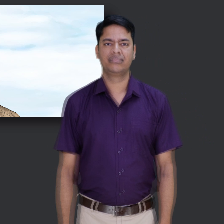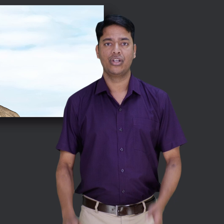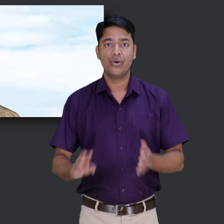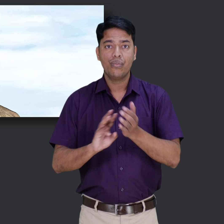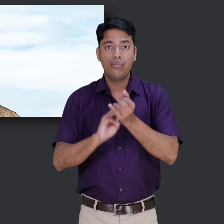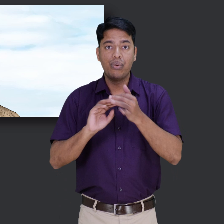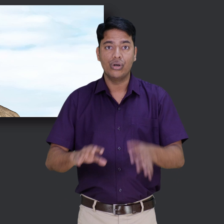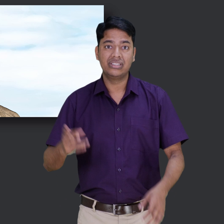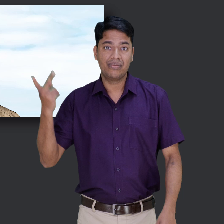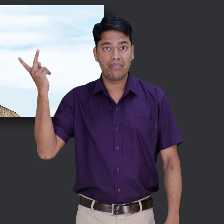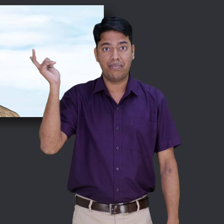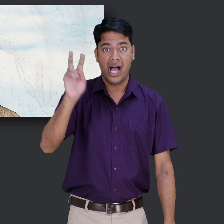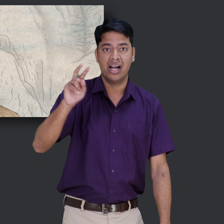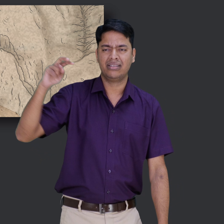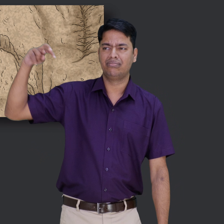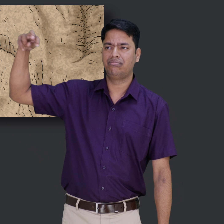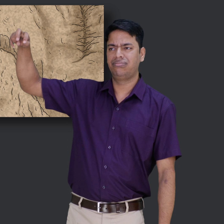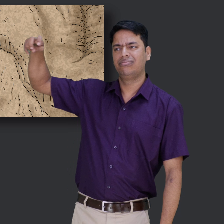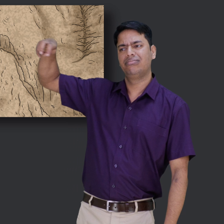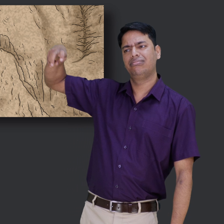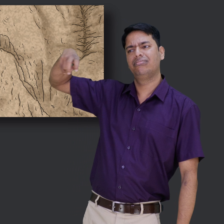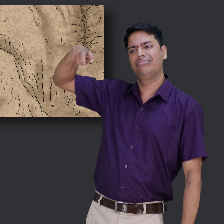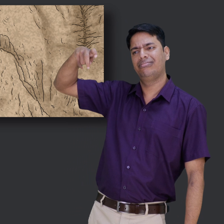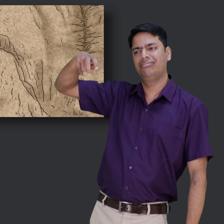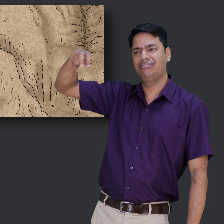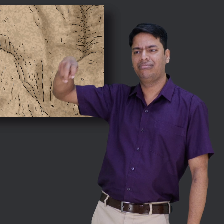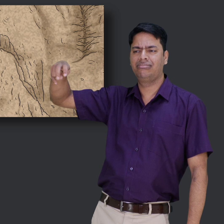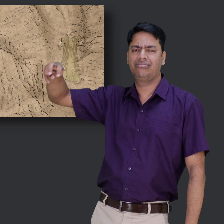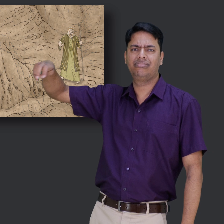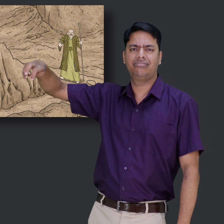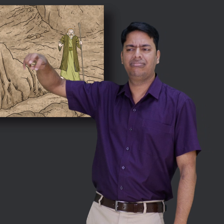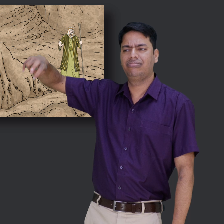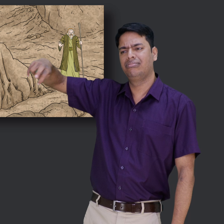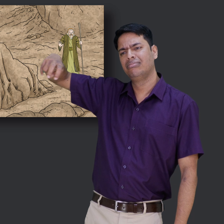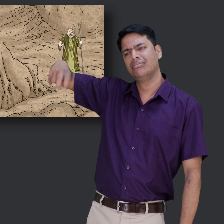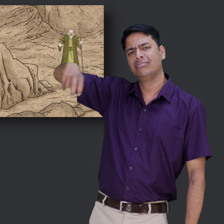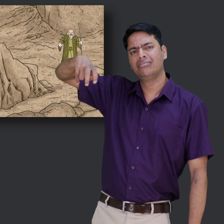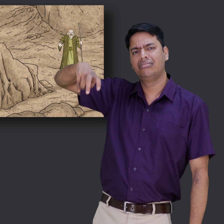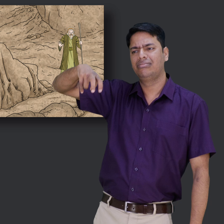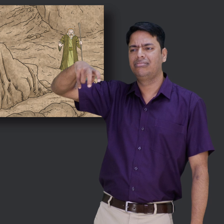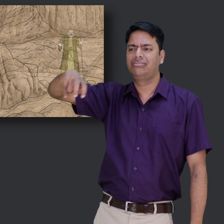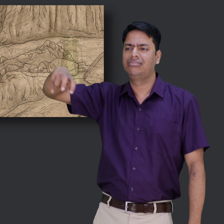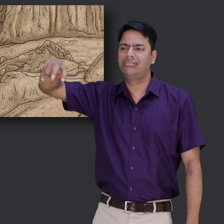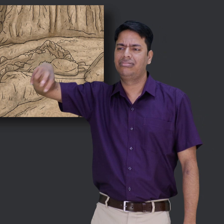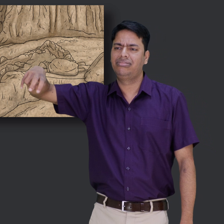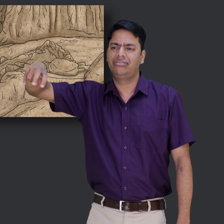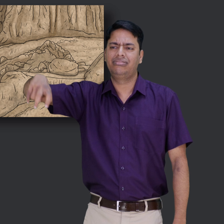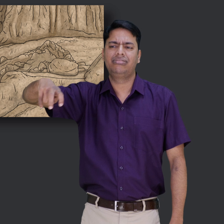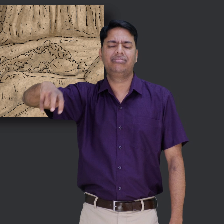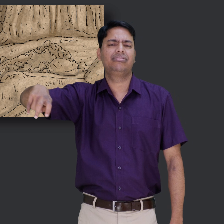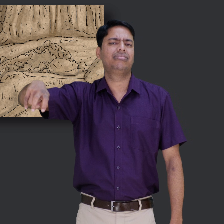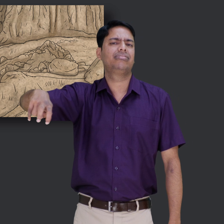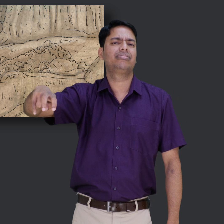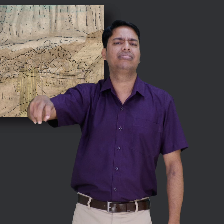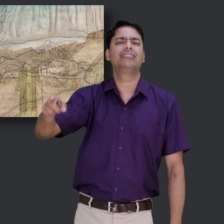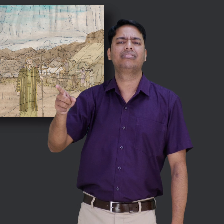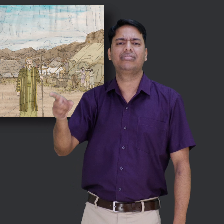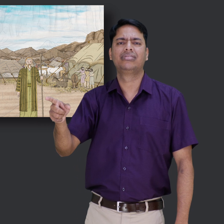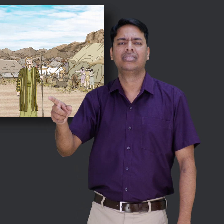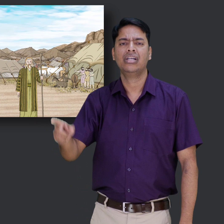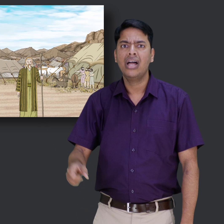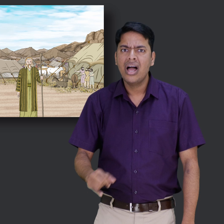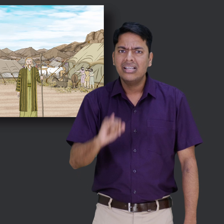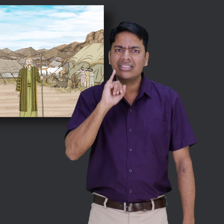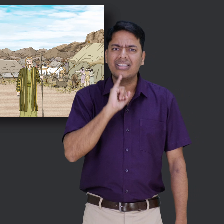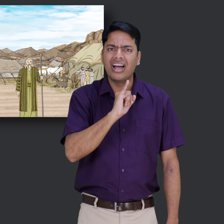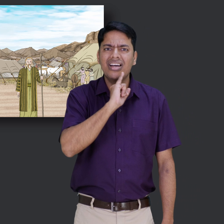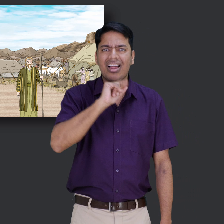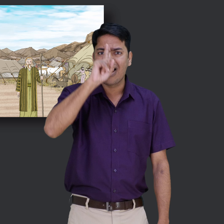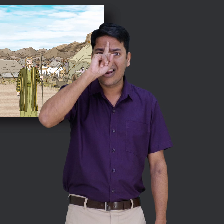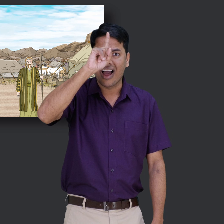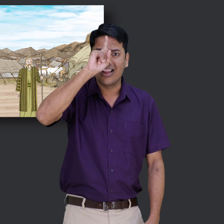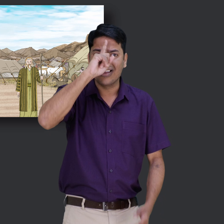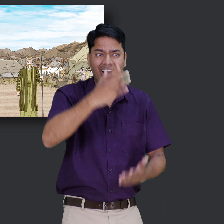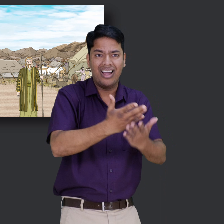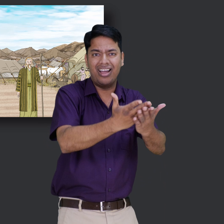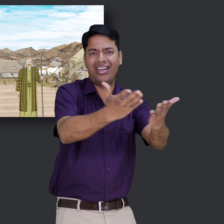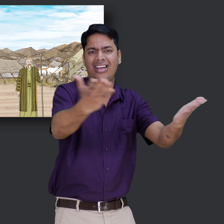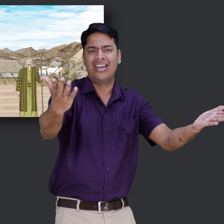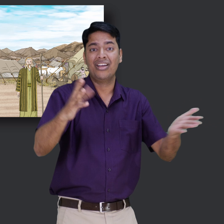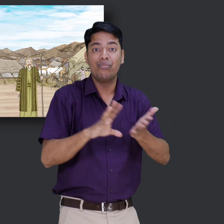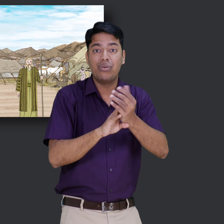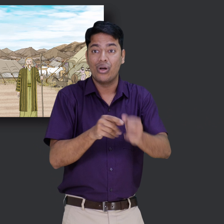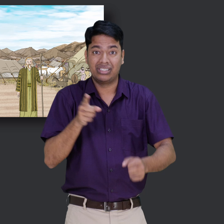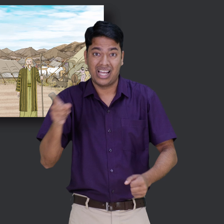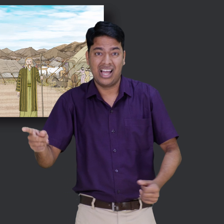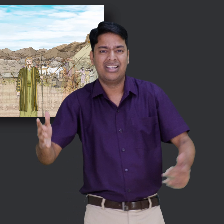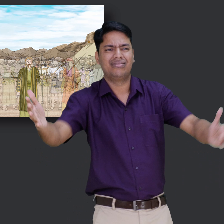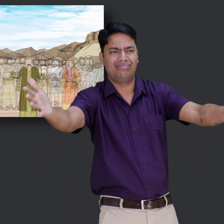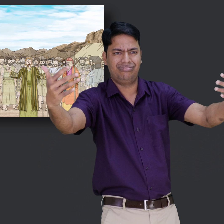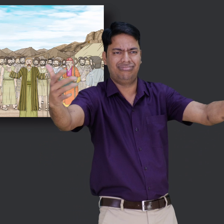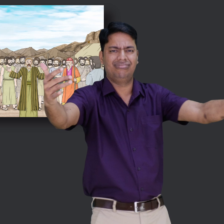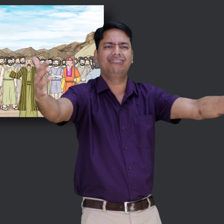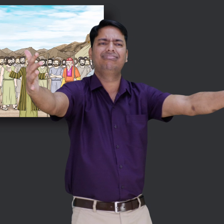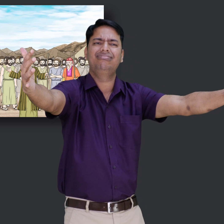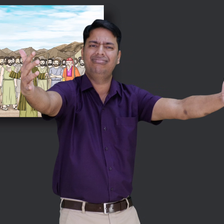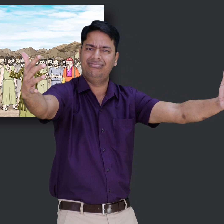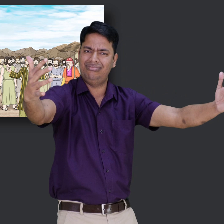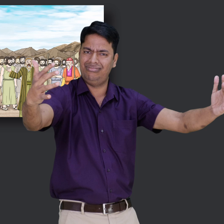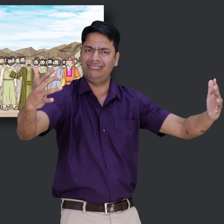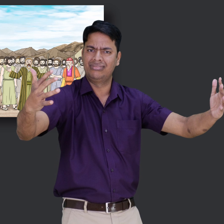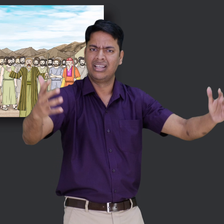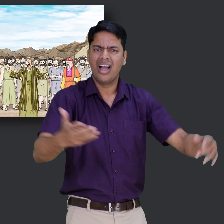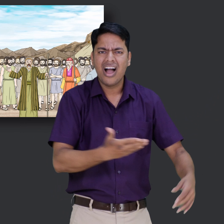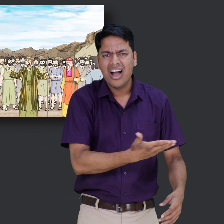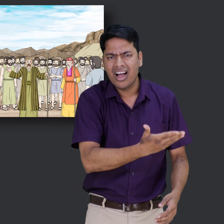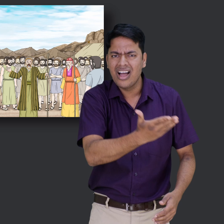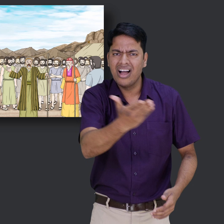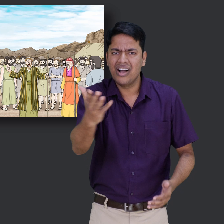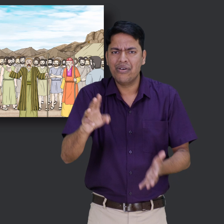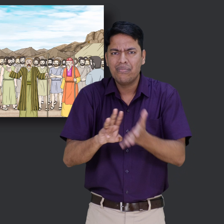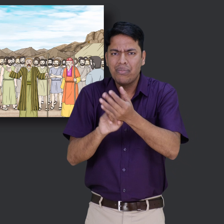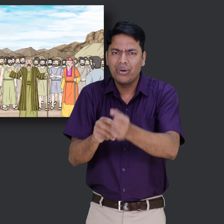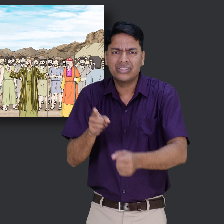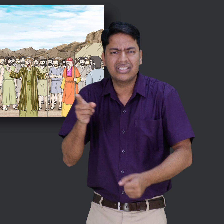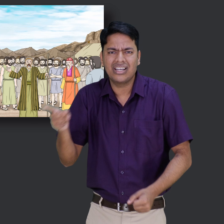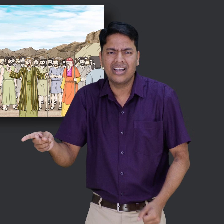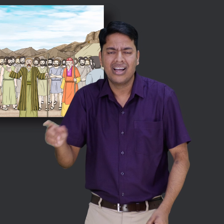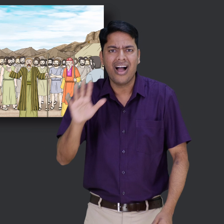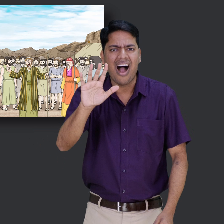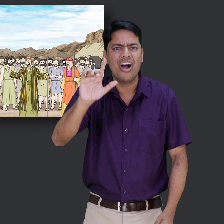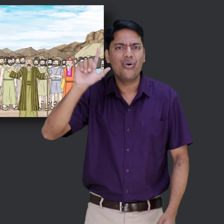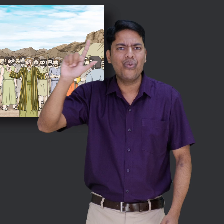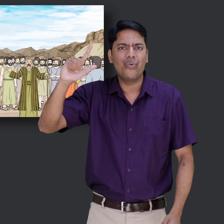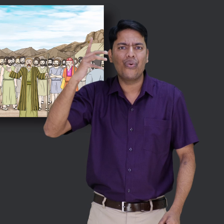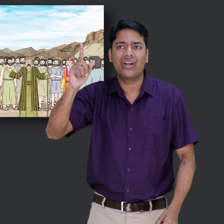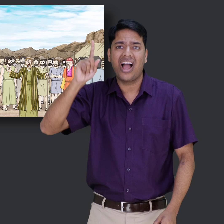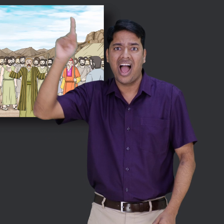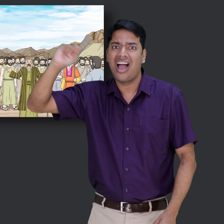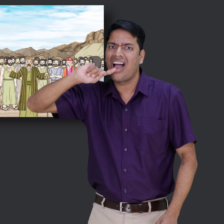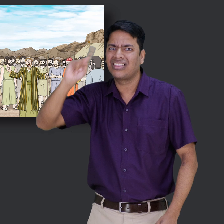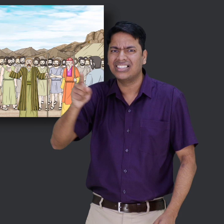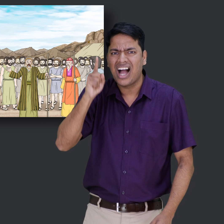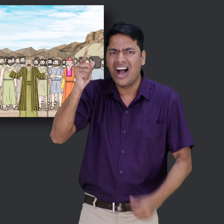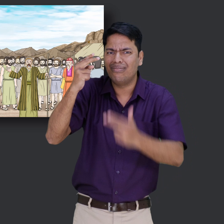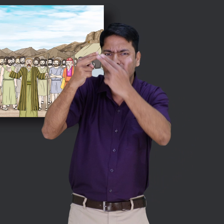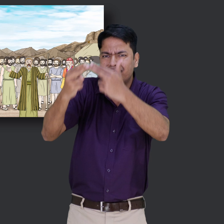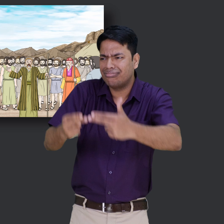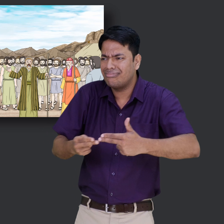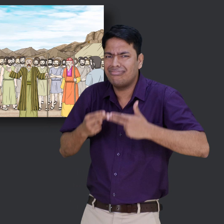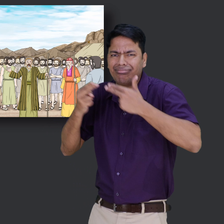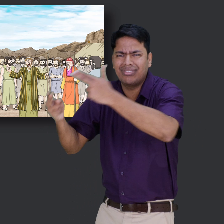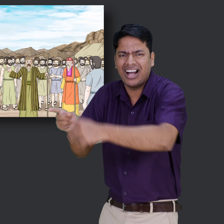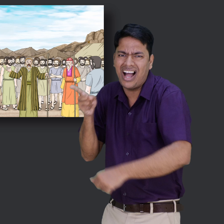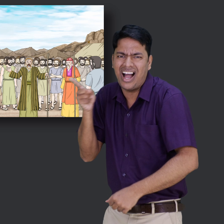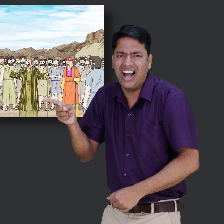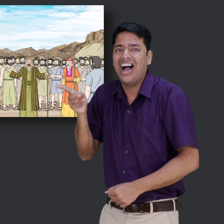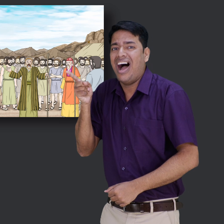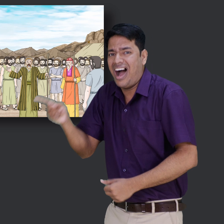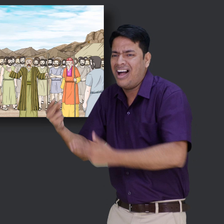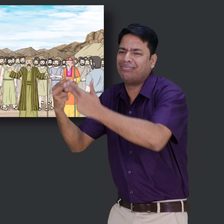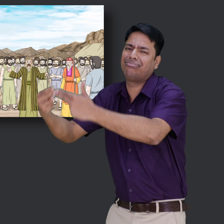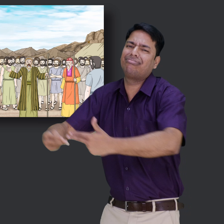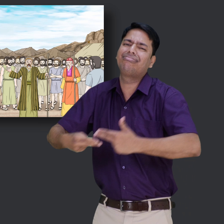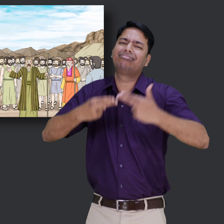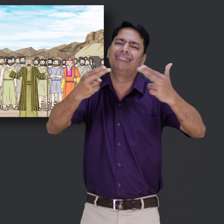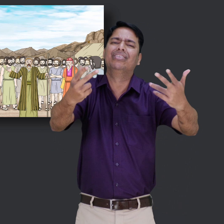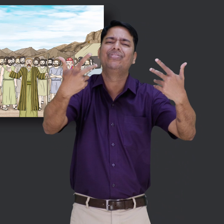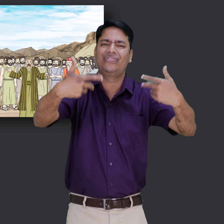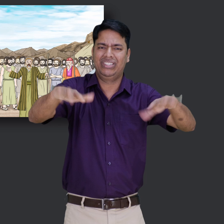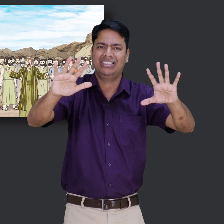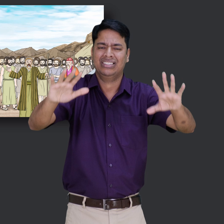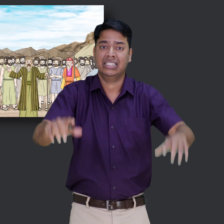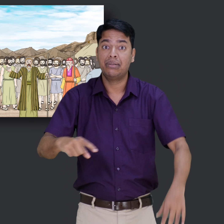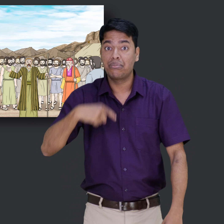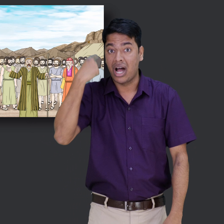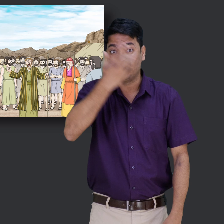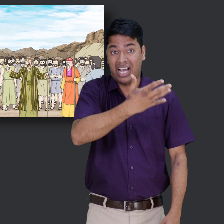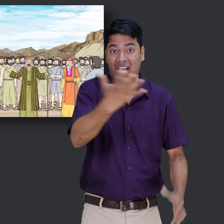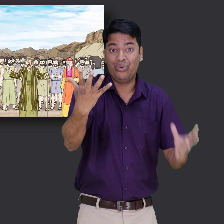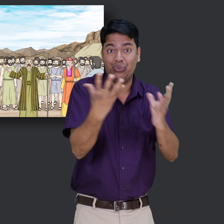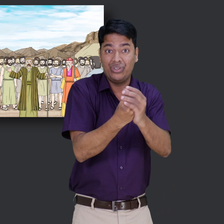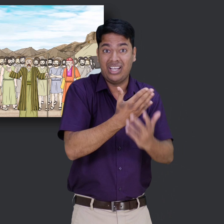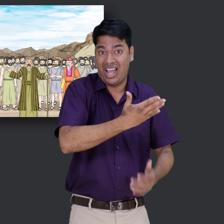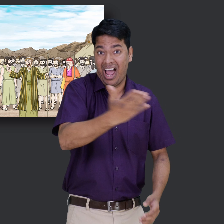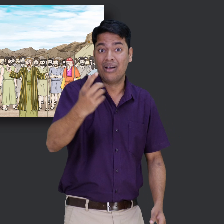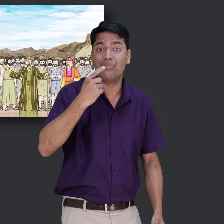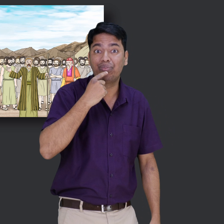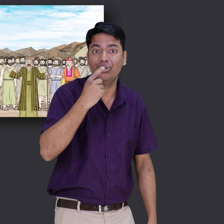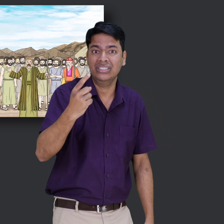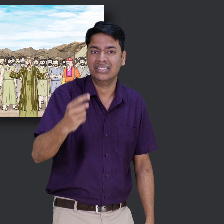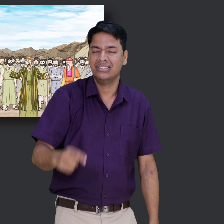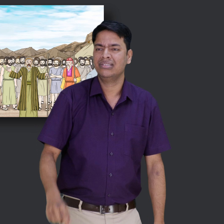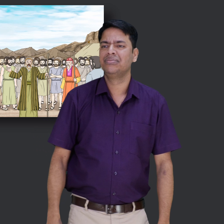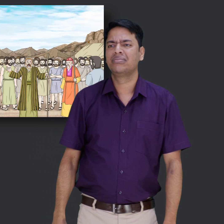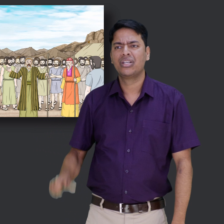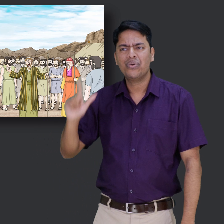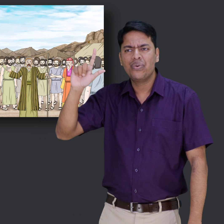So Moses went back and summoned the elders of the people and set before them all these words that the LORD had commanded him.